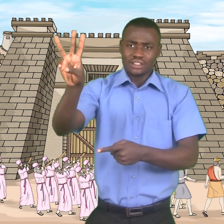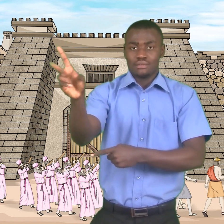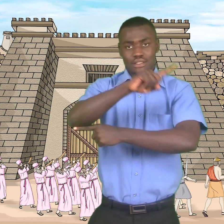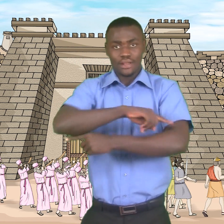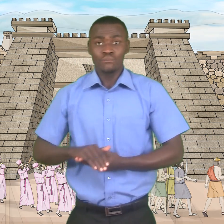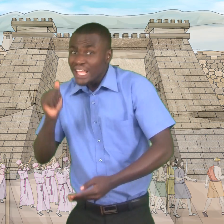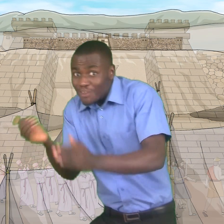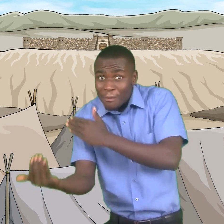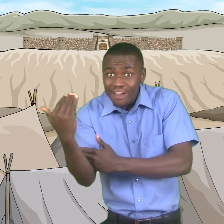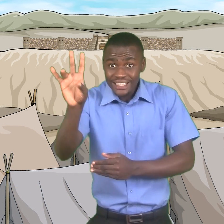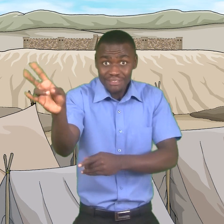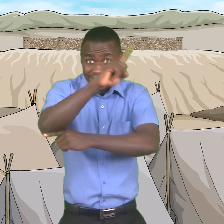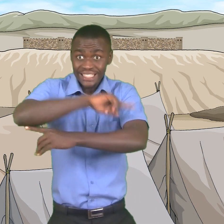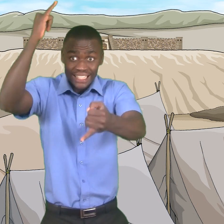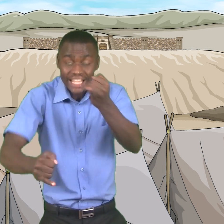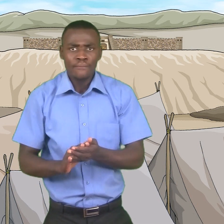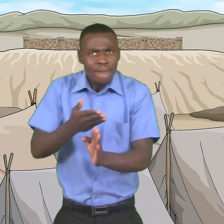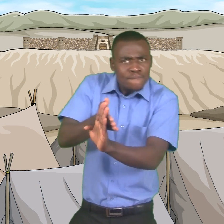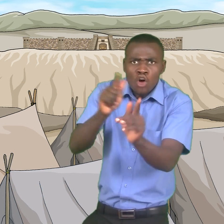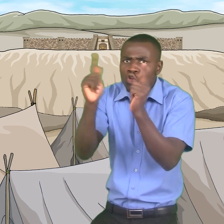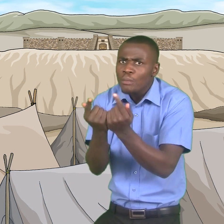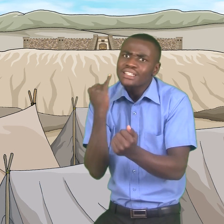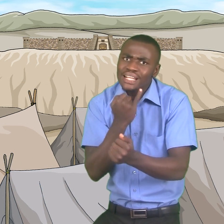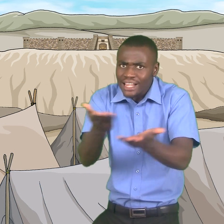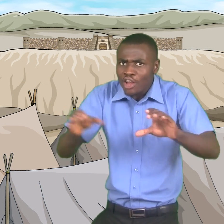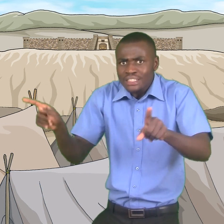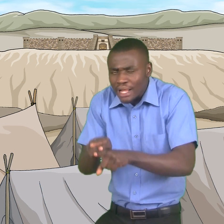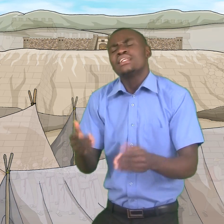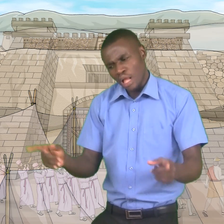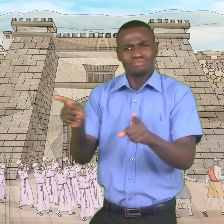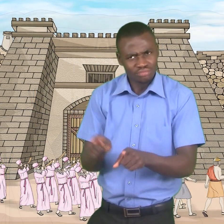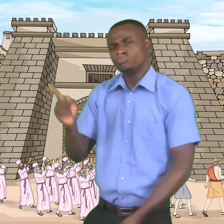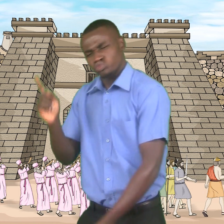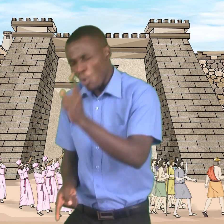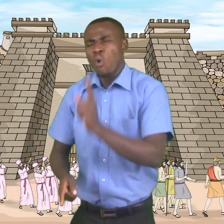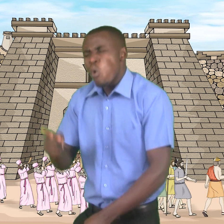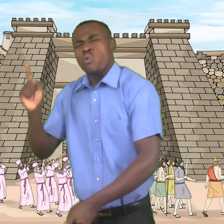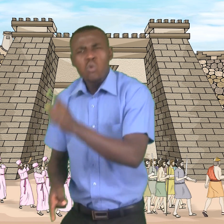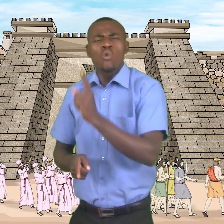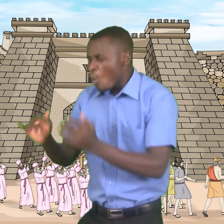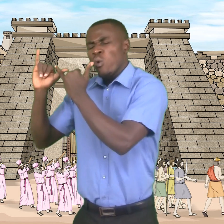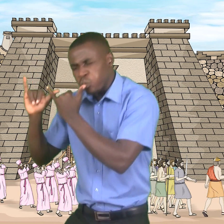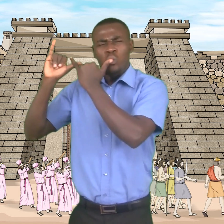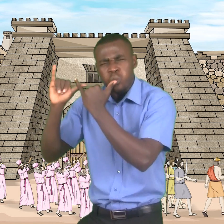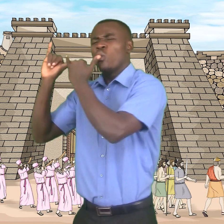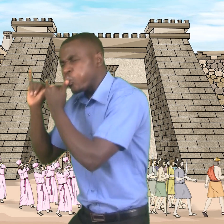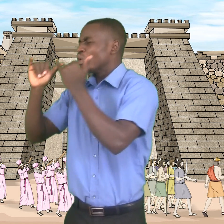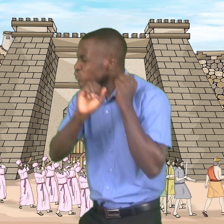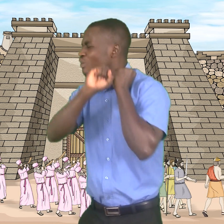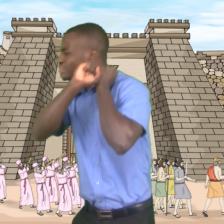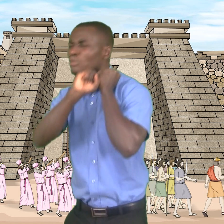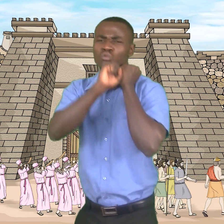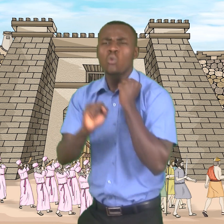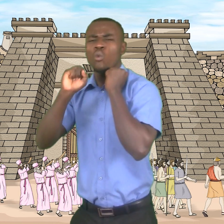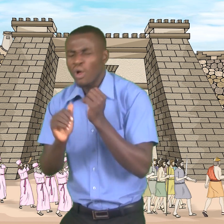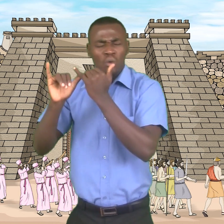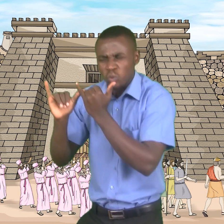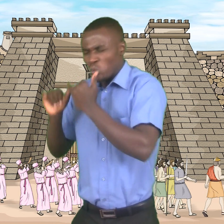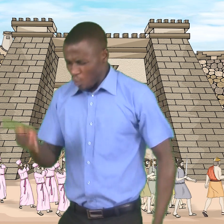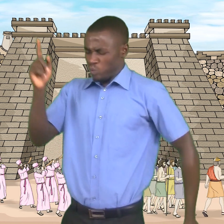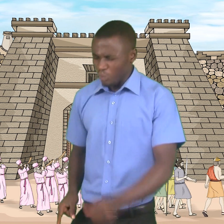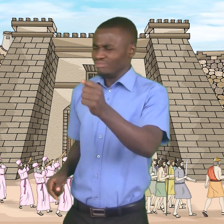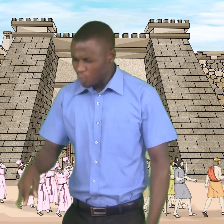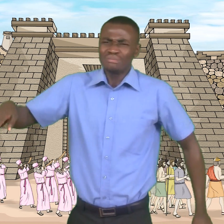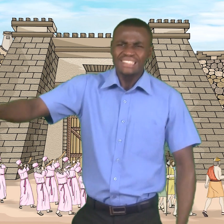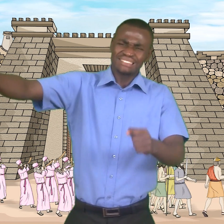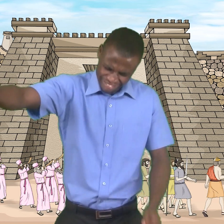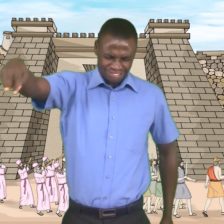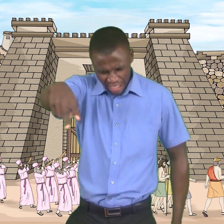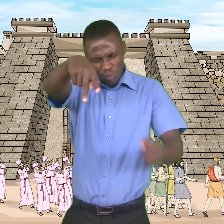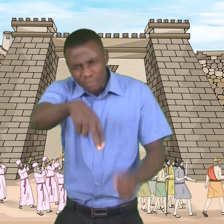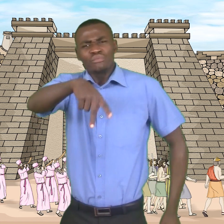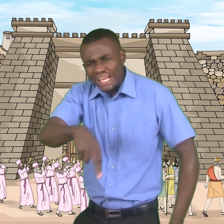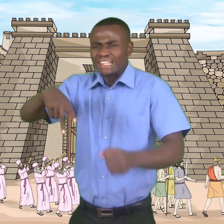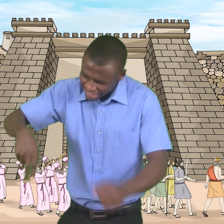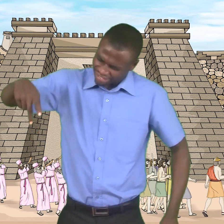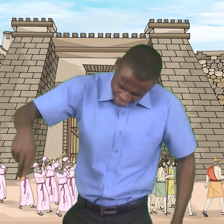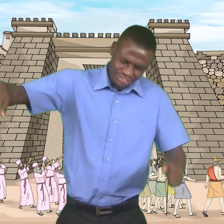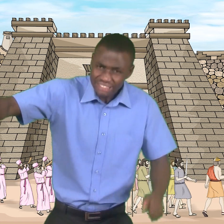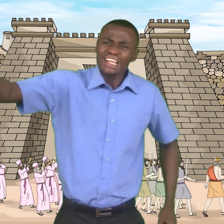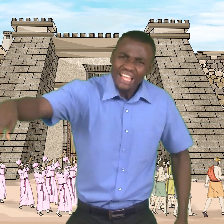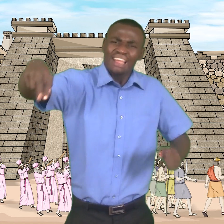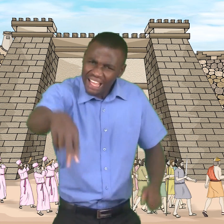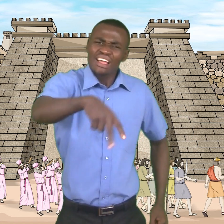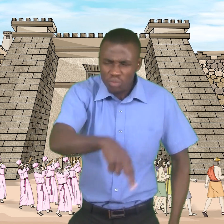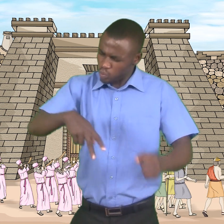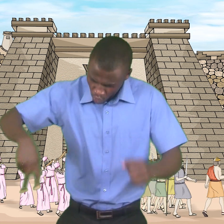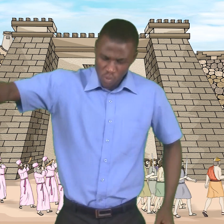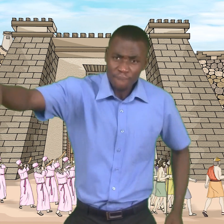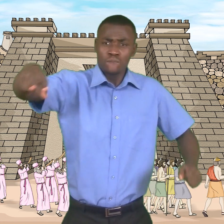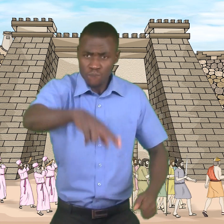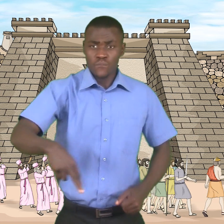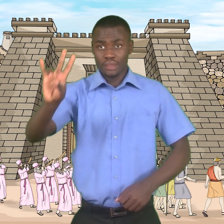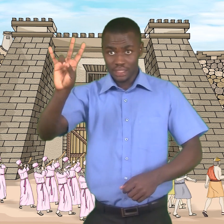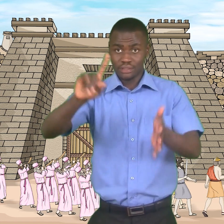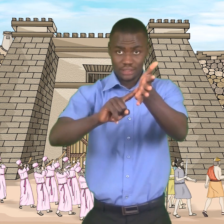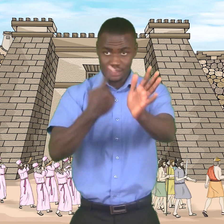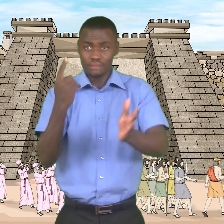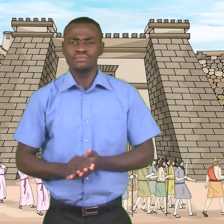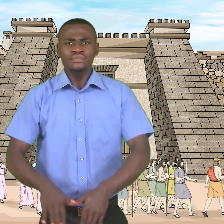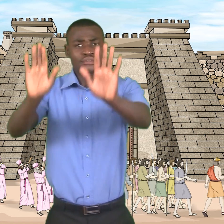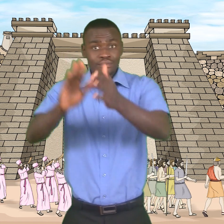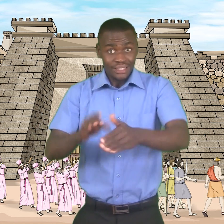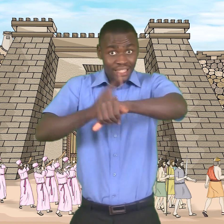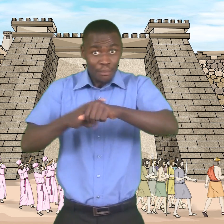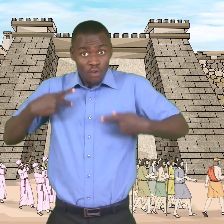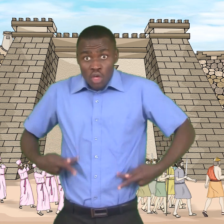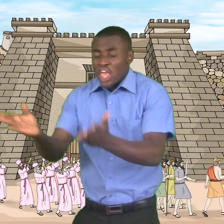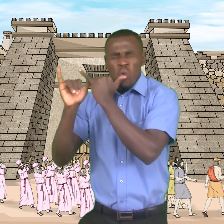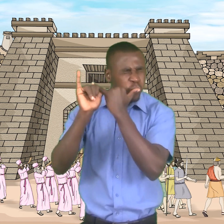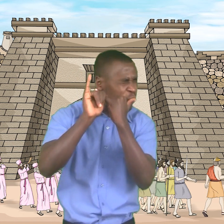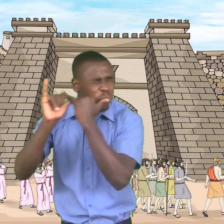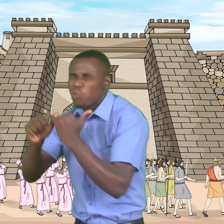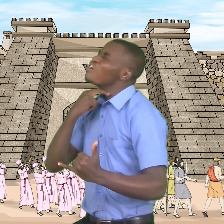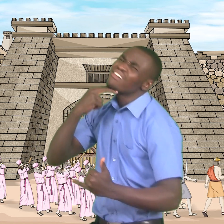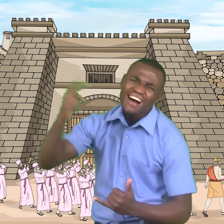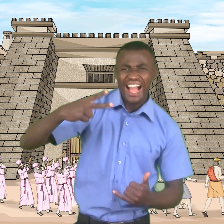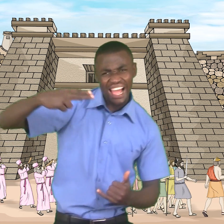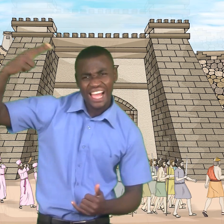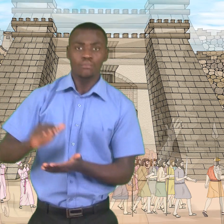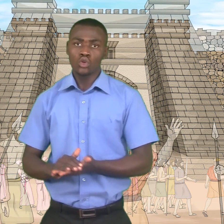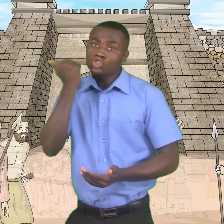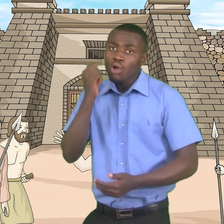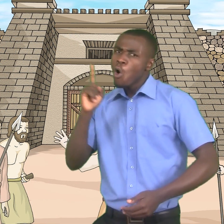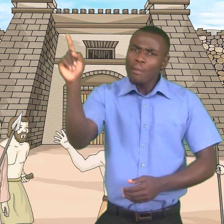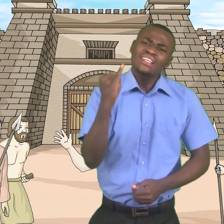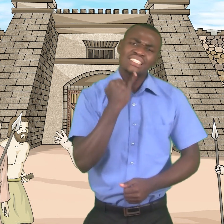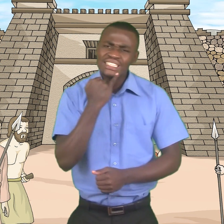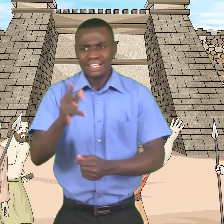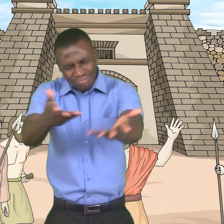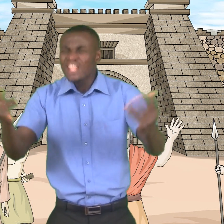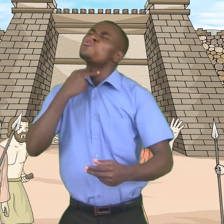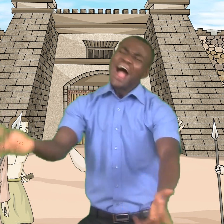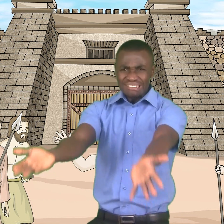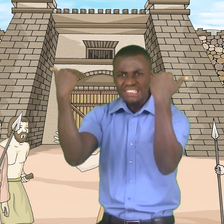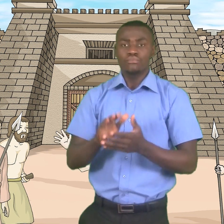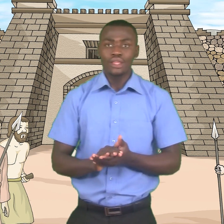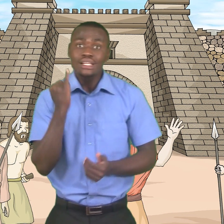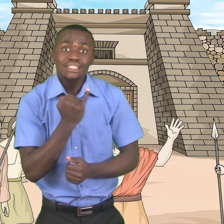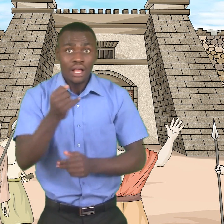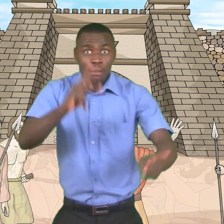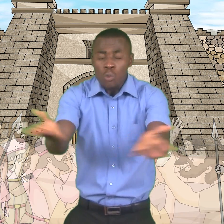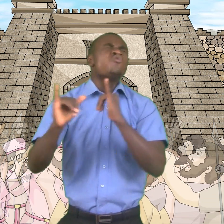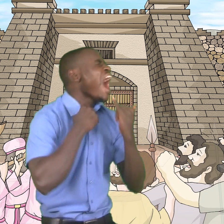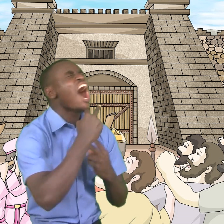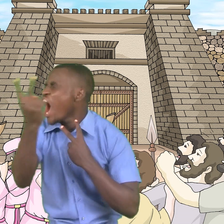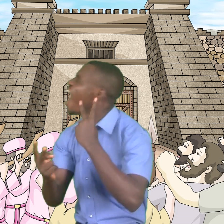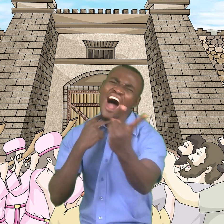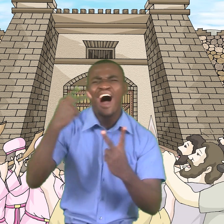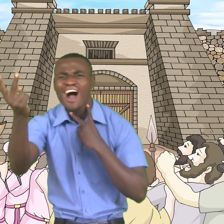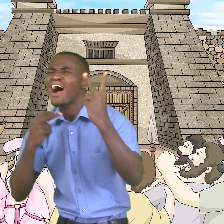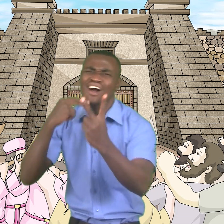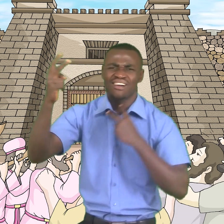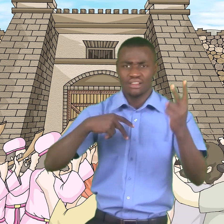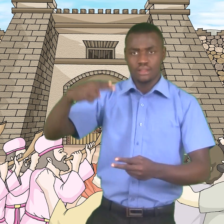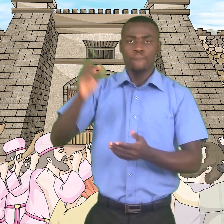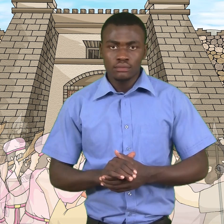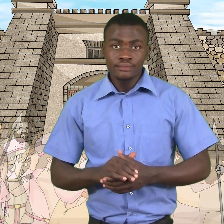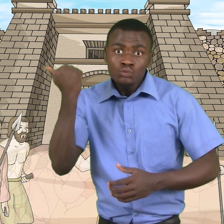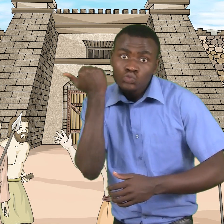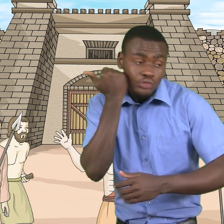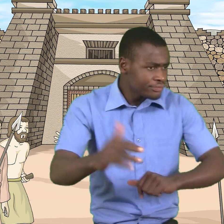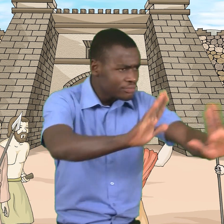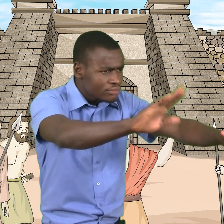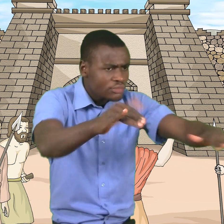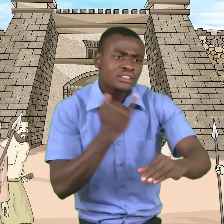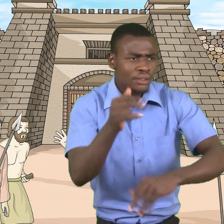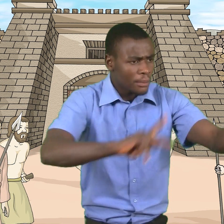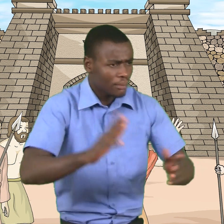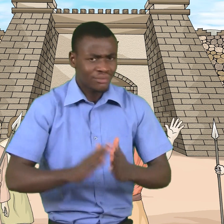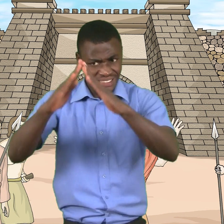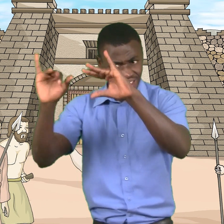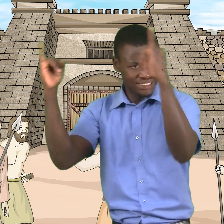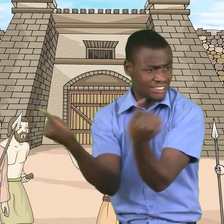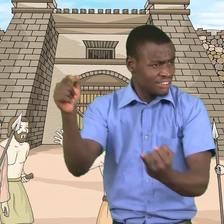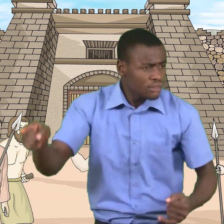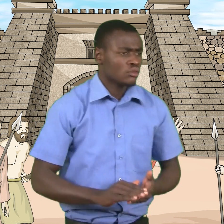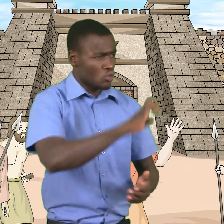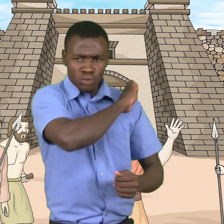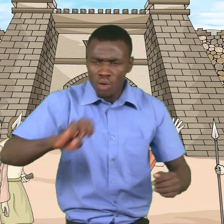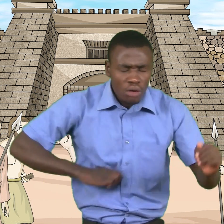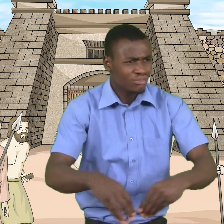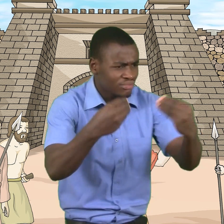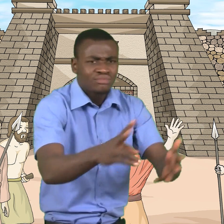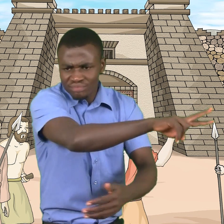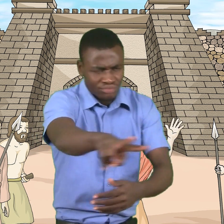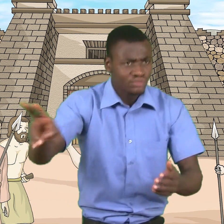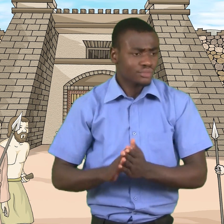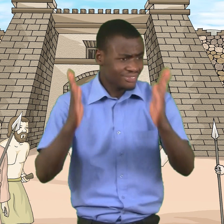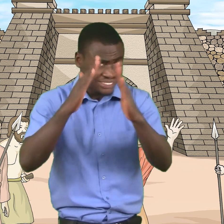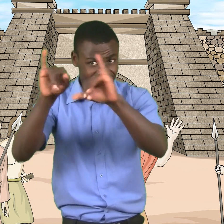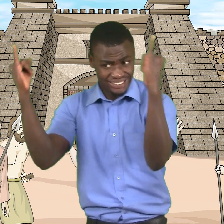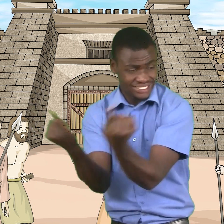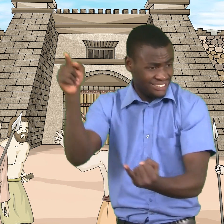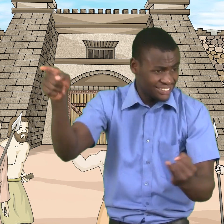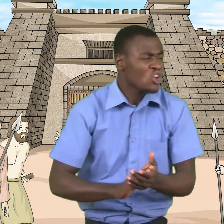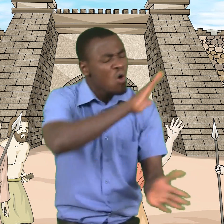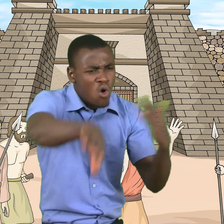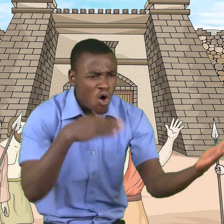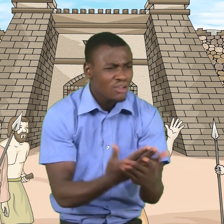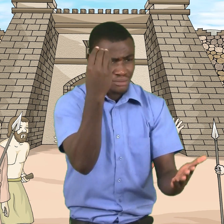Then on the seventh day, they got up at dawn and marched around the city seven times in the same manner. That was the only day they circled the city seven times. After the seventh time around, the priests blew the horns, and Joshua commanded the people, “Shout! For the LORD has given you the city!